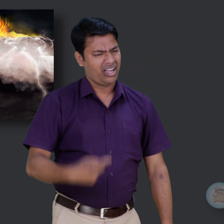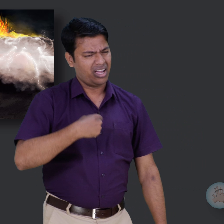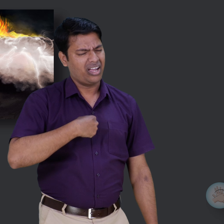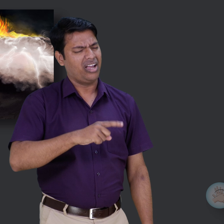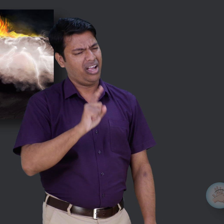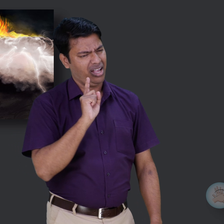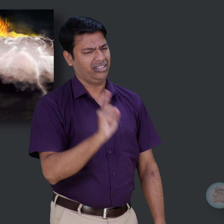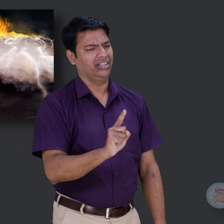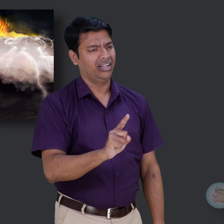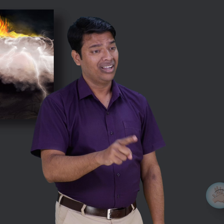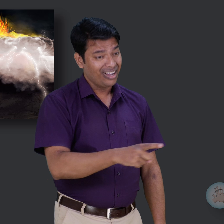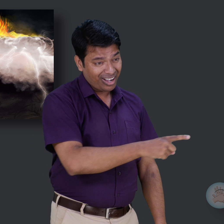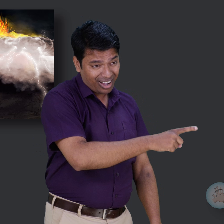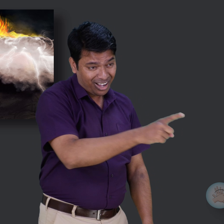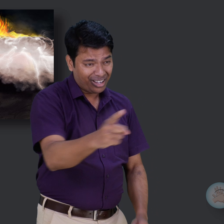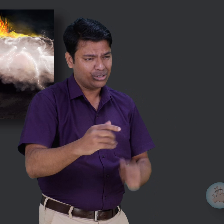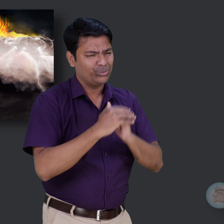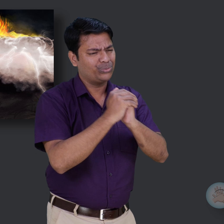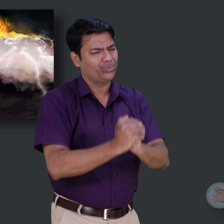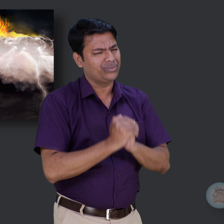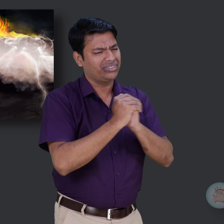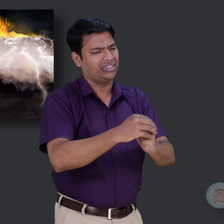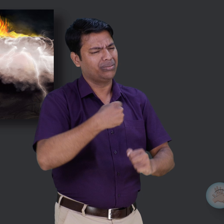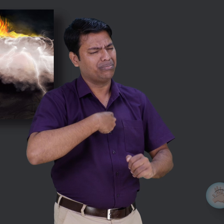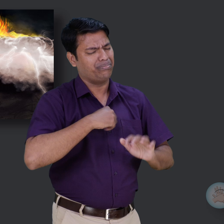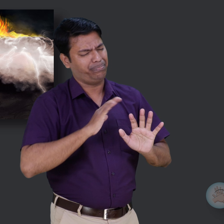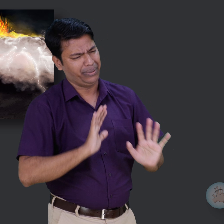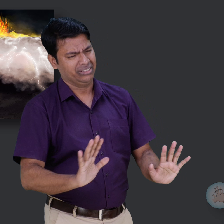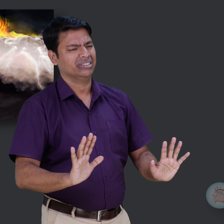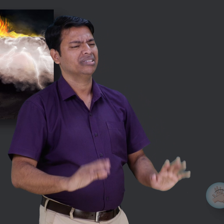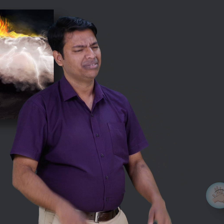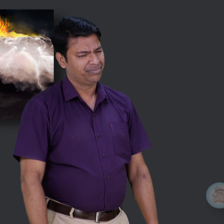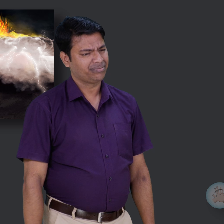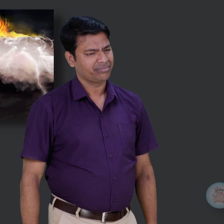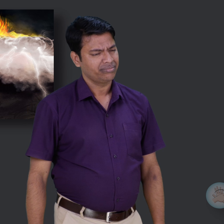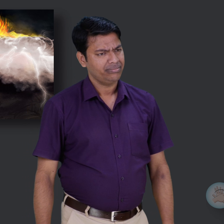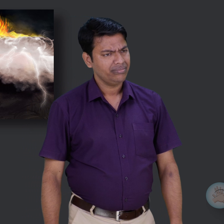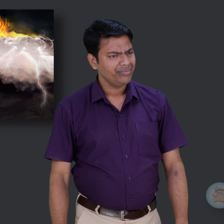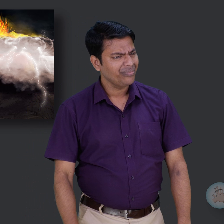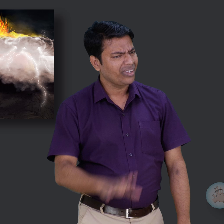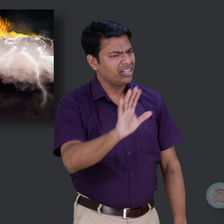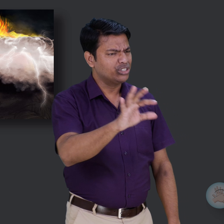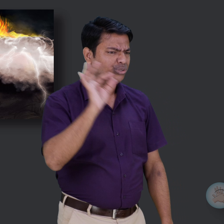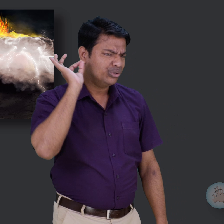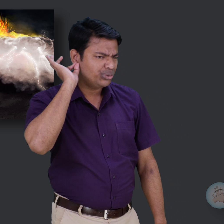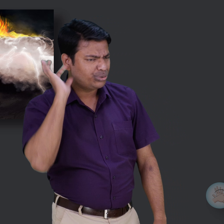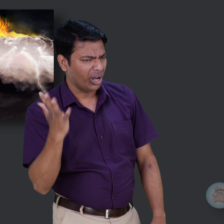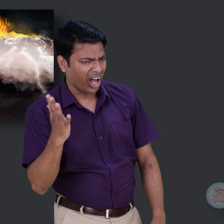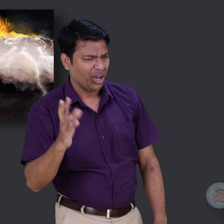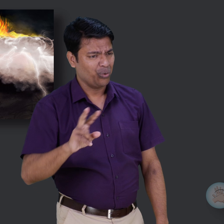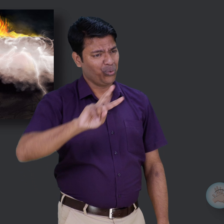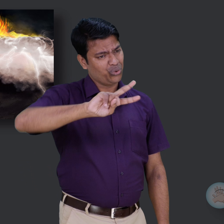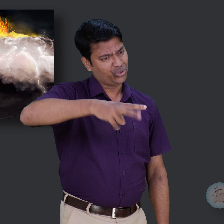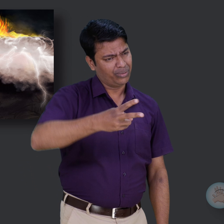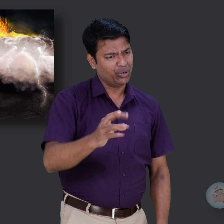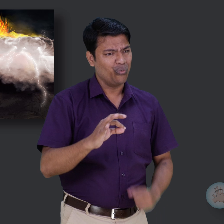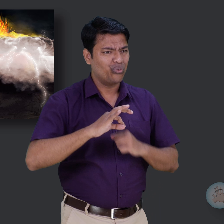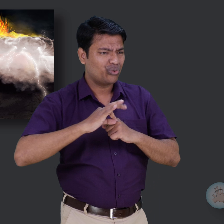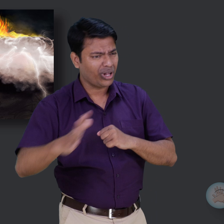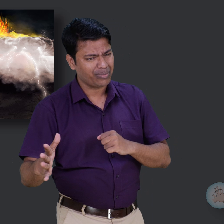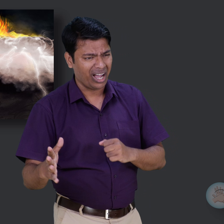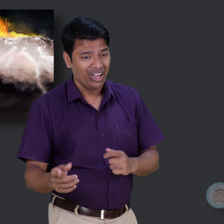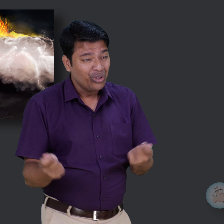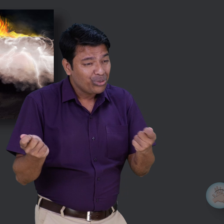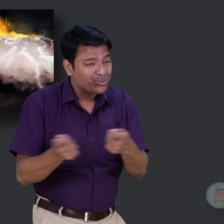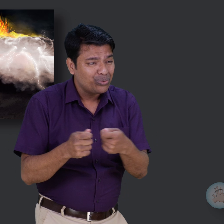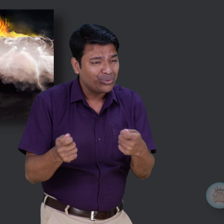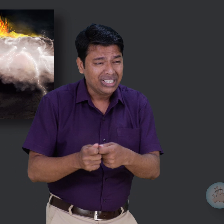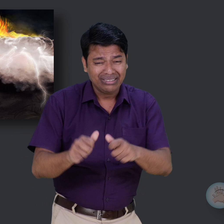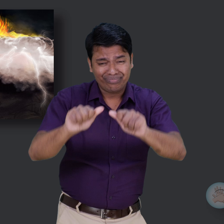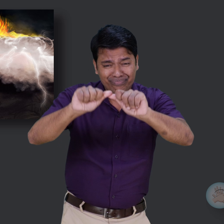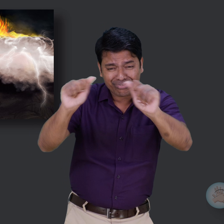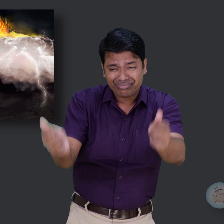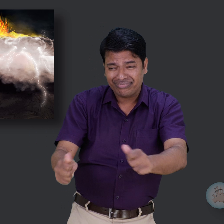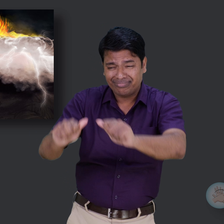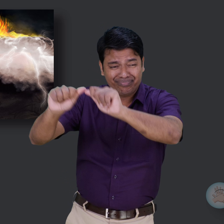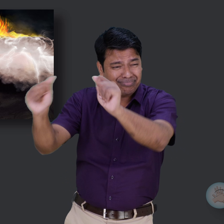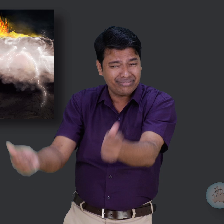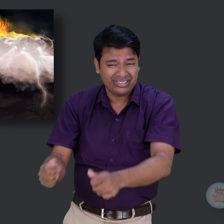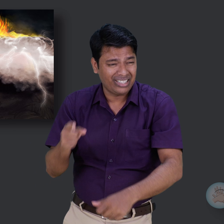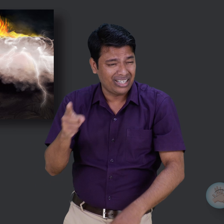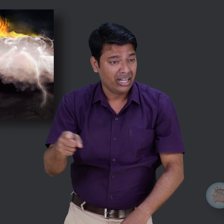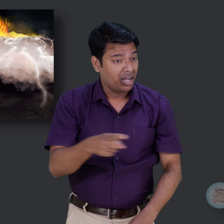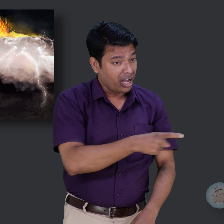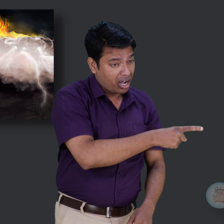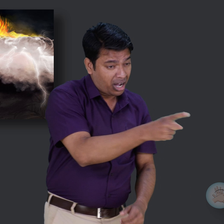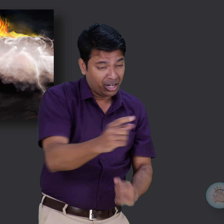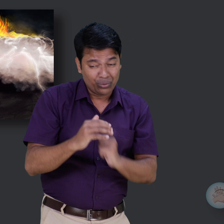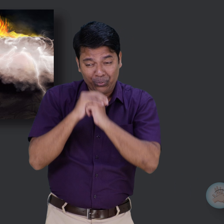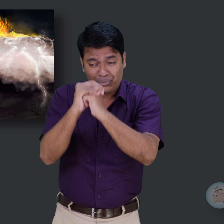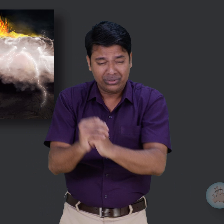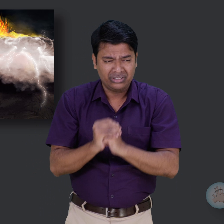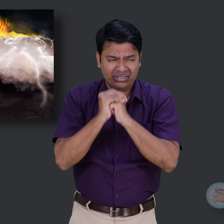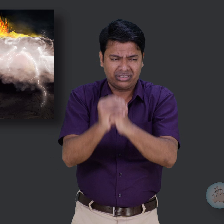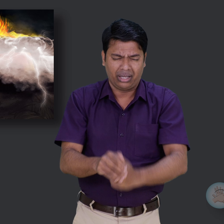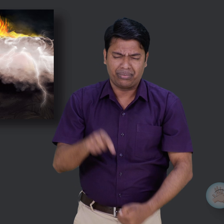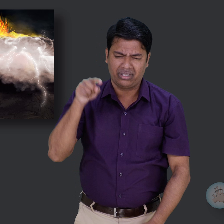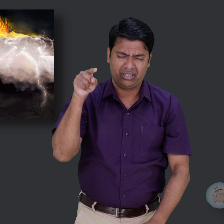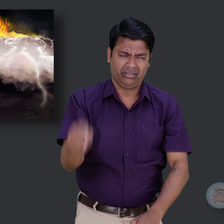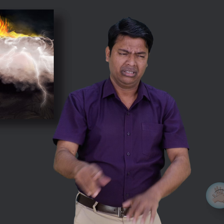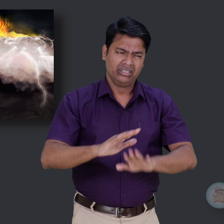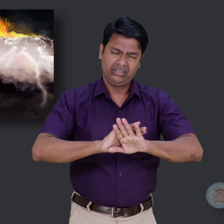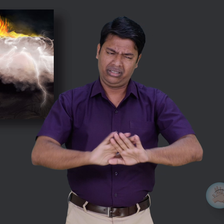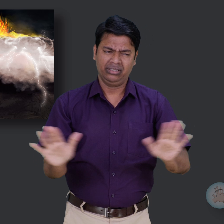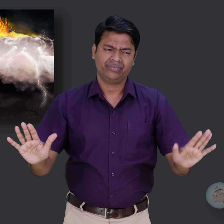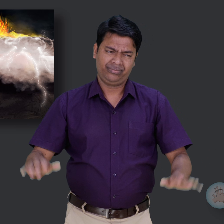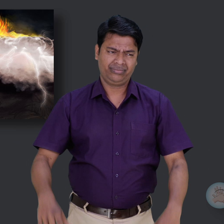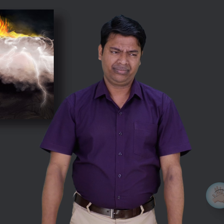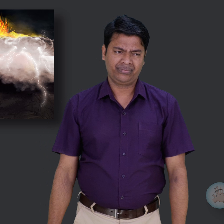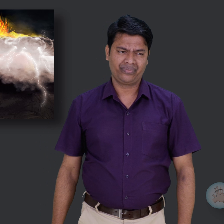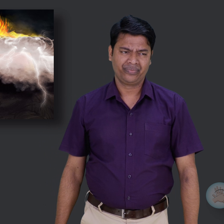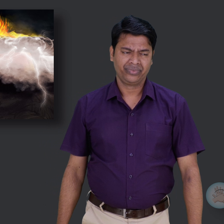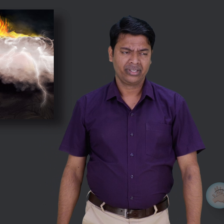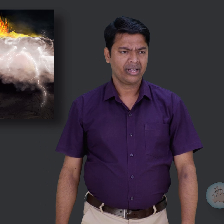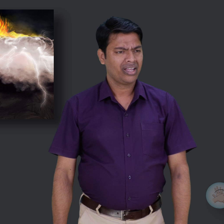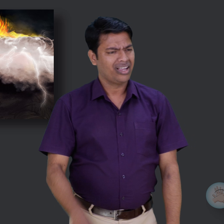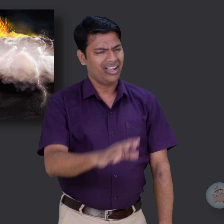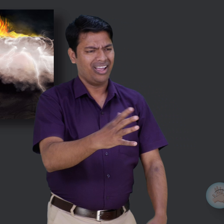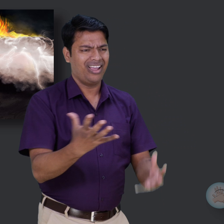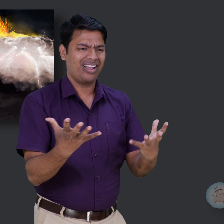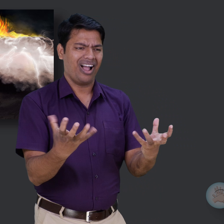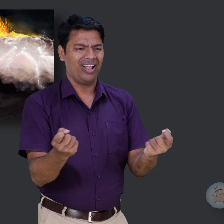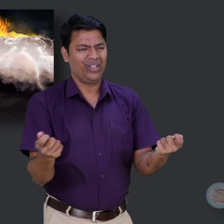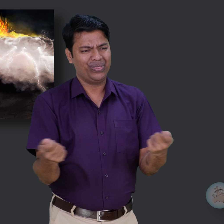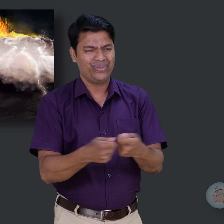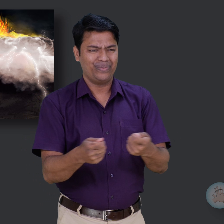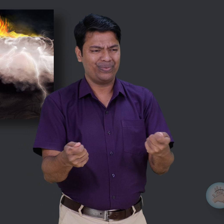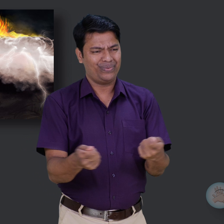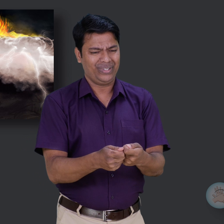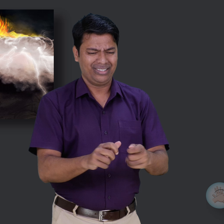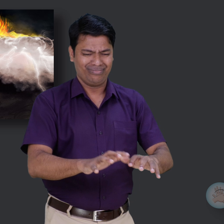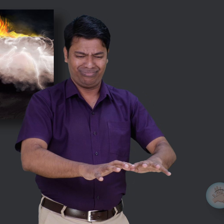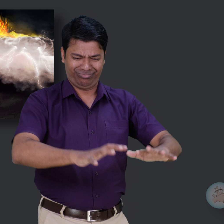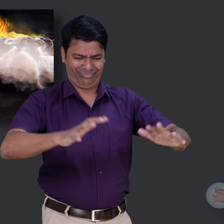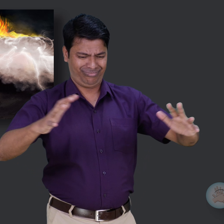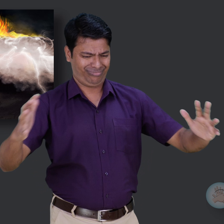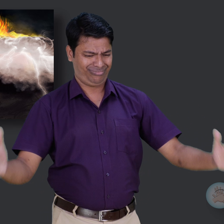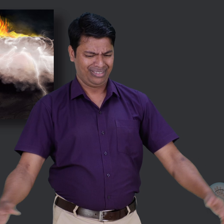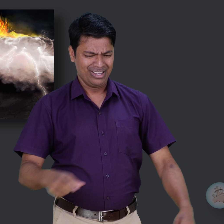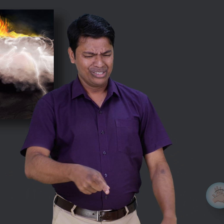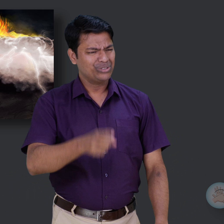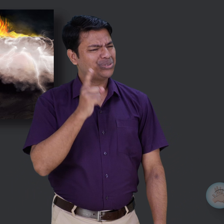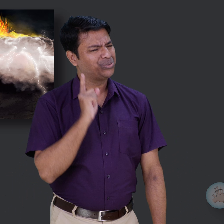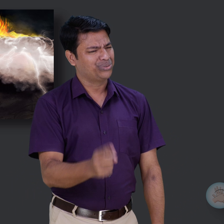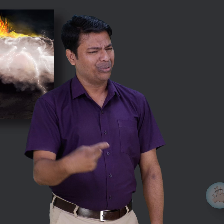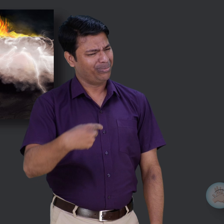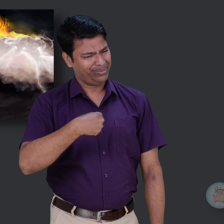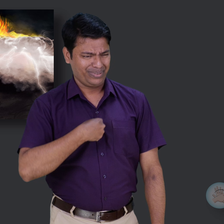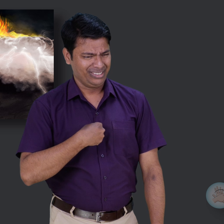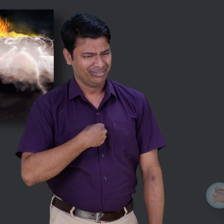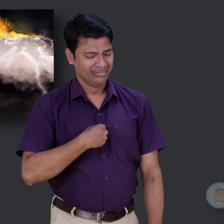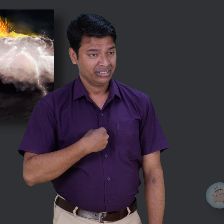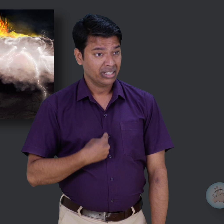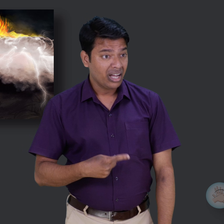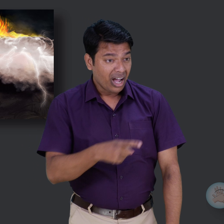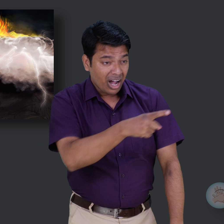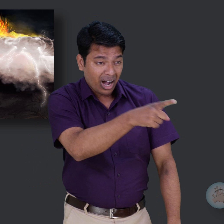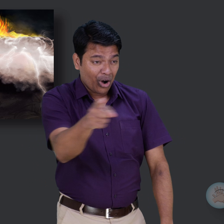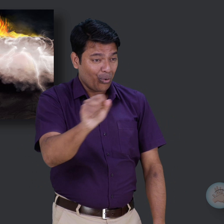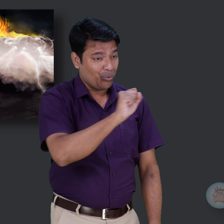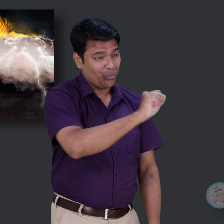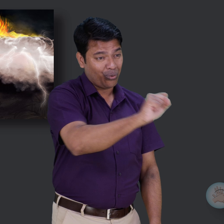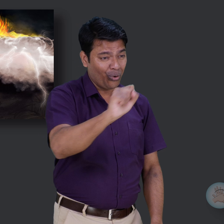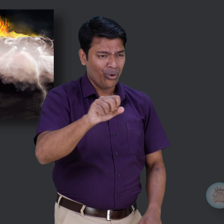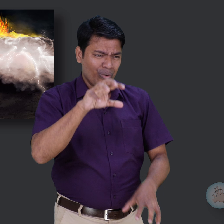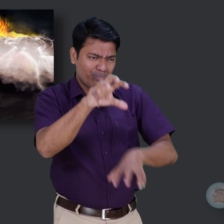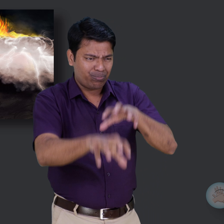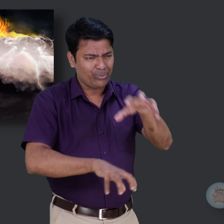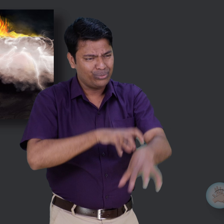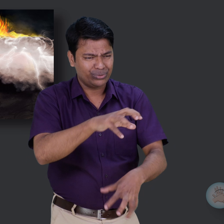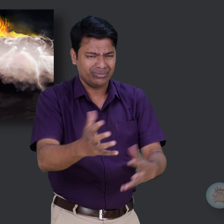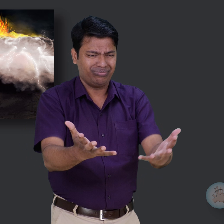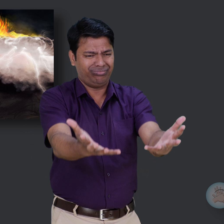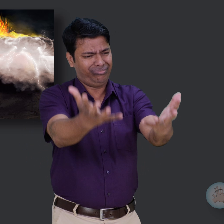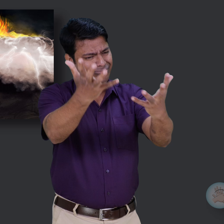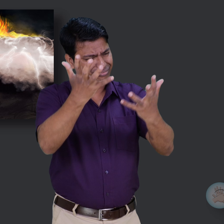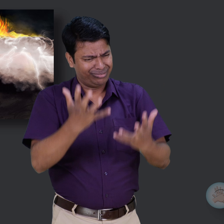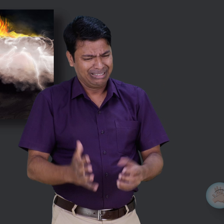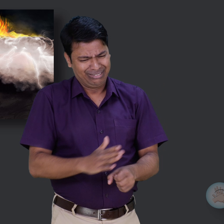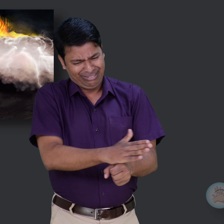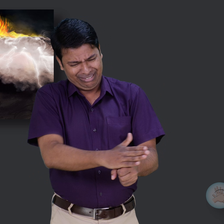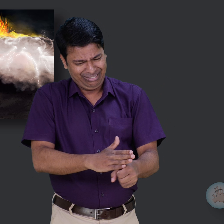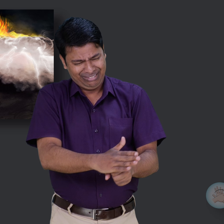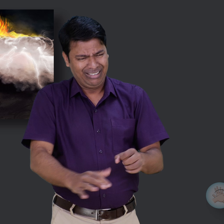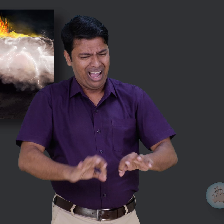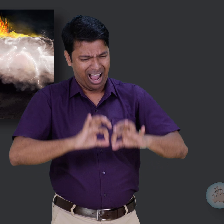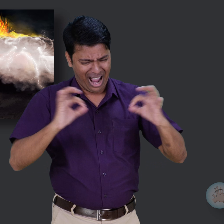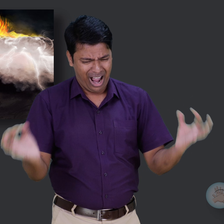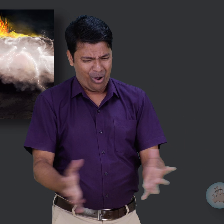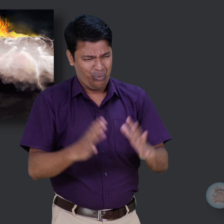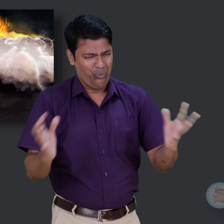You are not to make any gods alongside Me; you are not to make for yourselves gods of silver or gold.